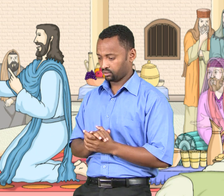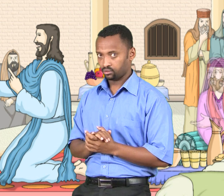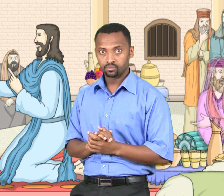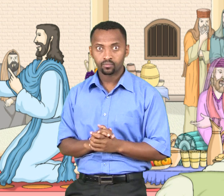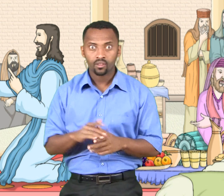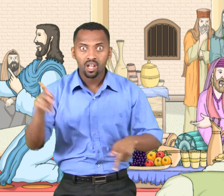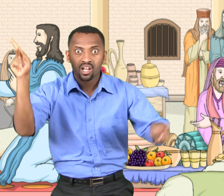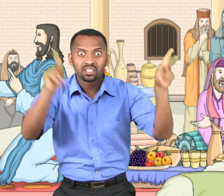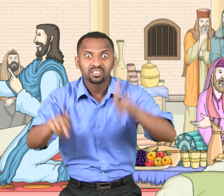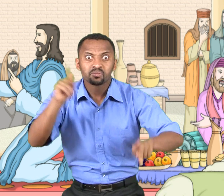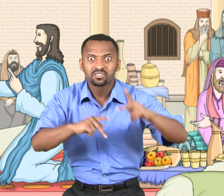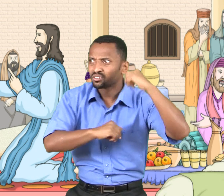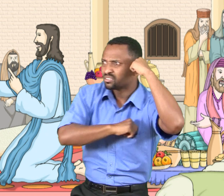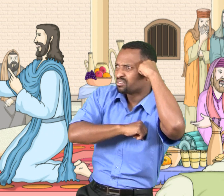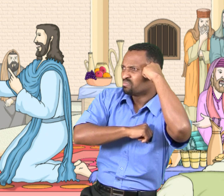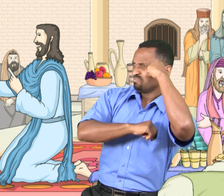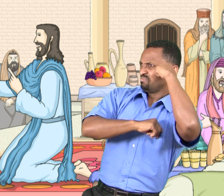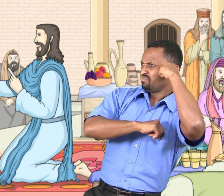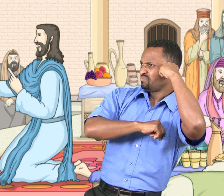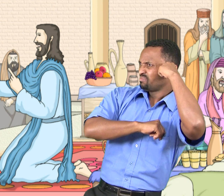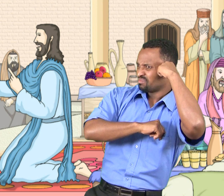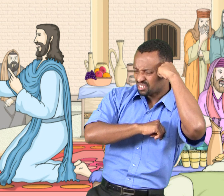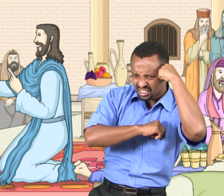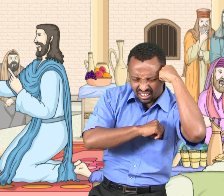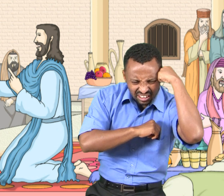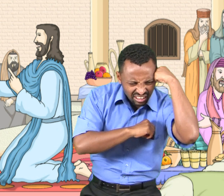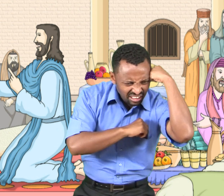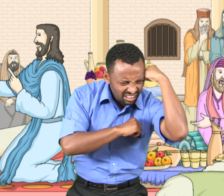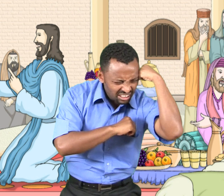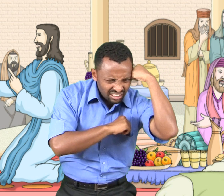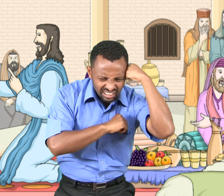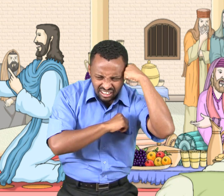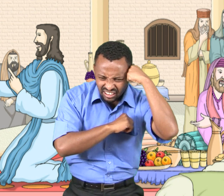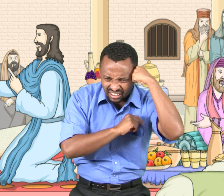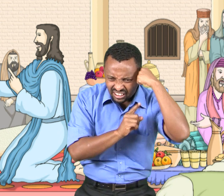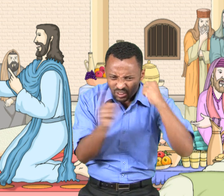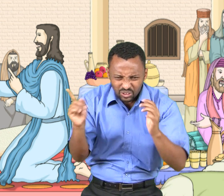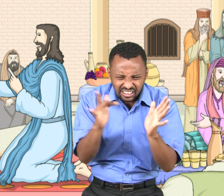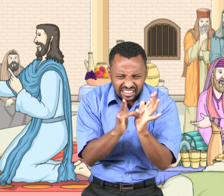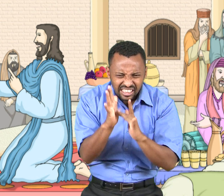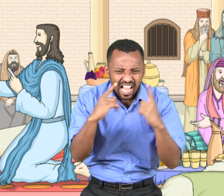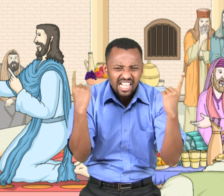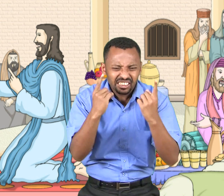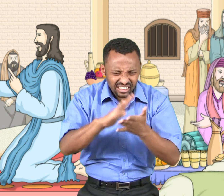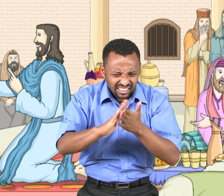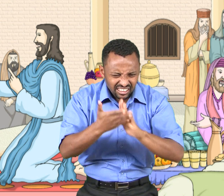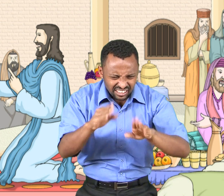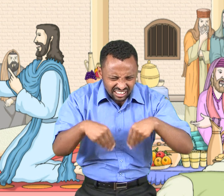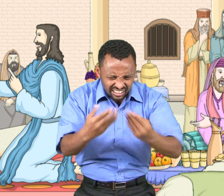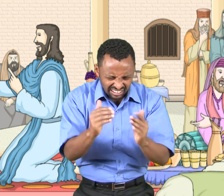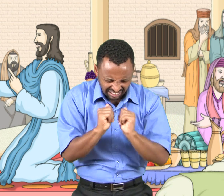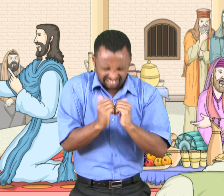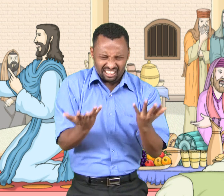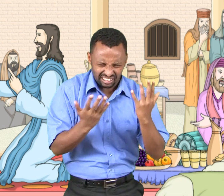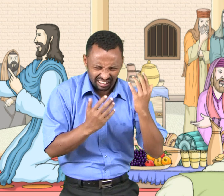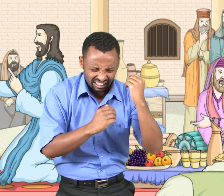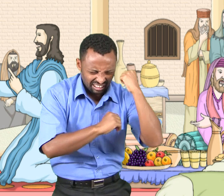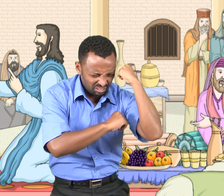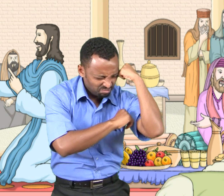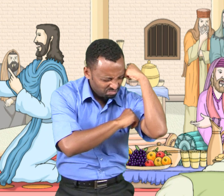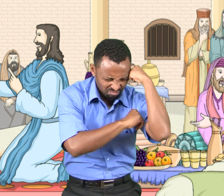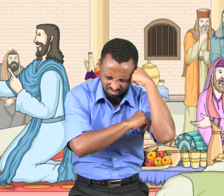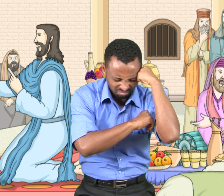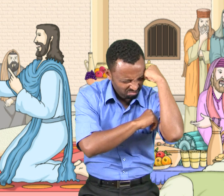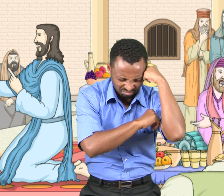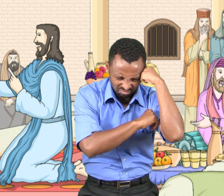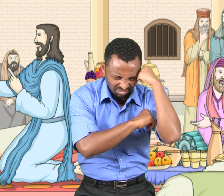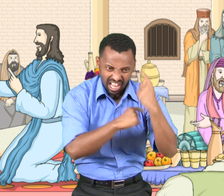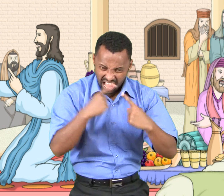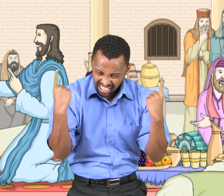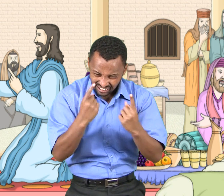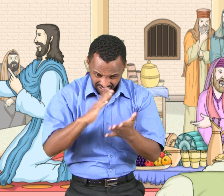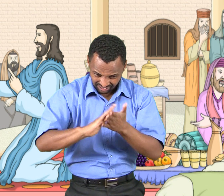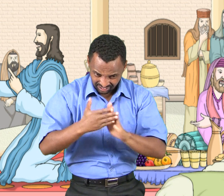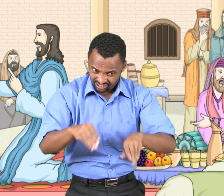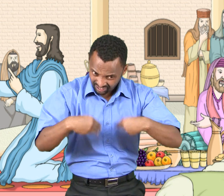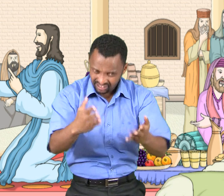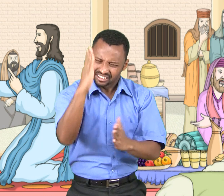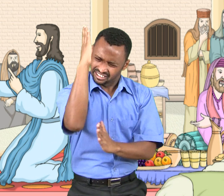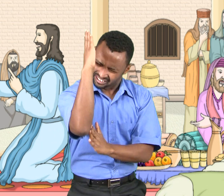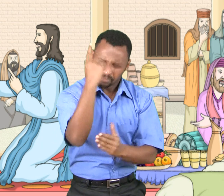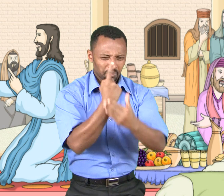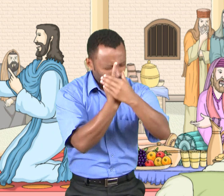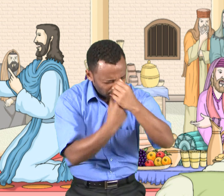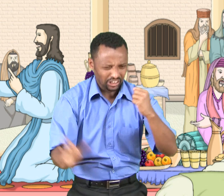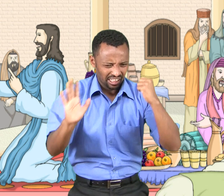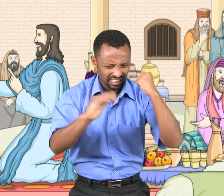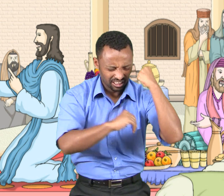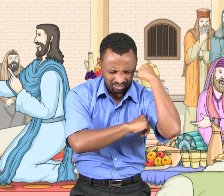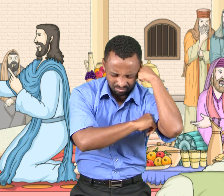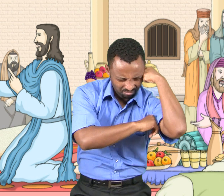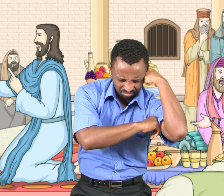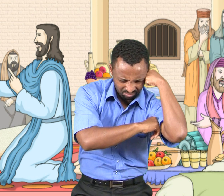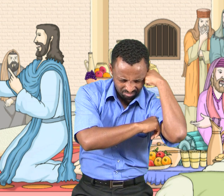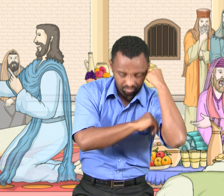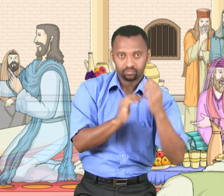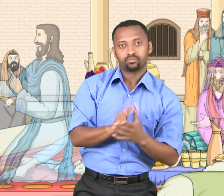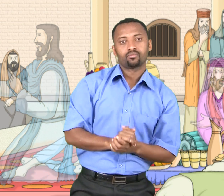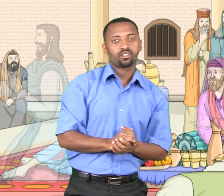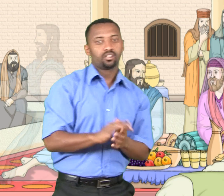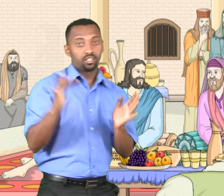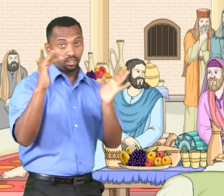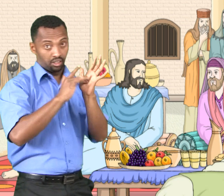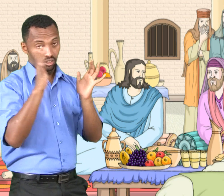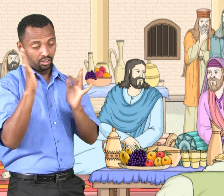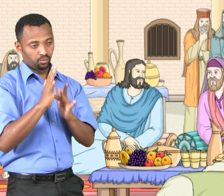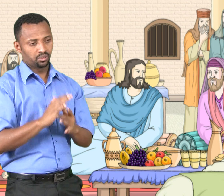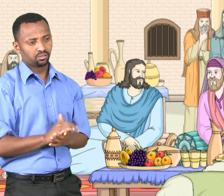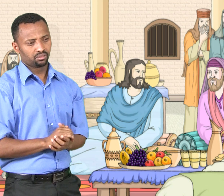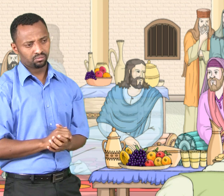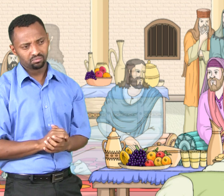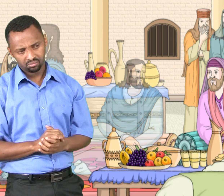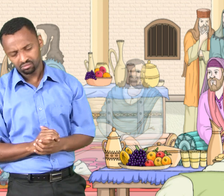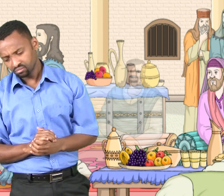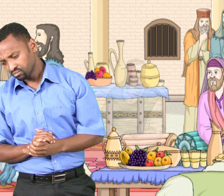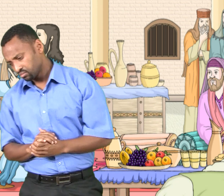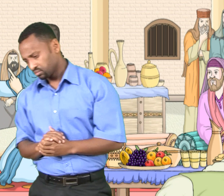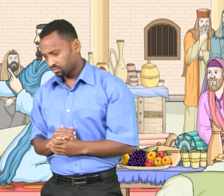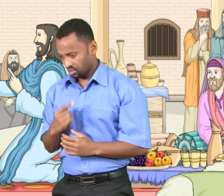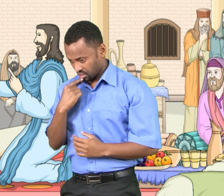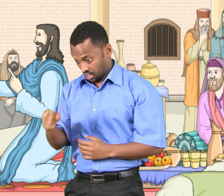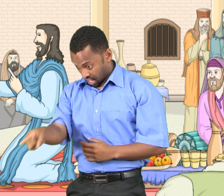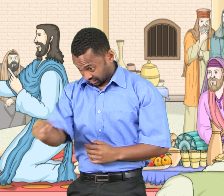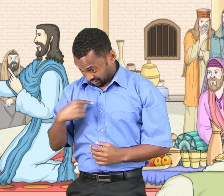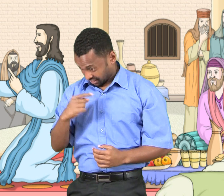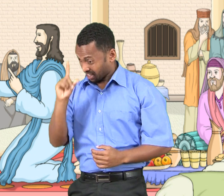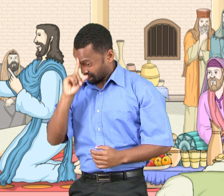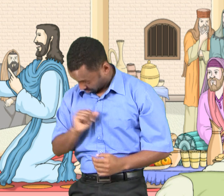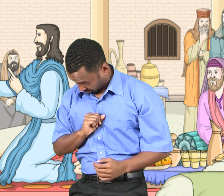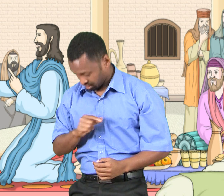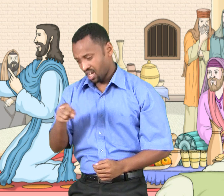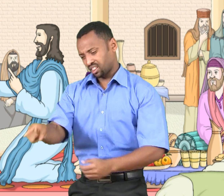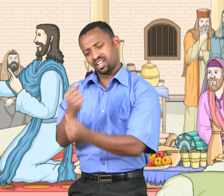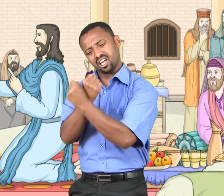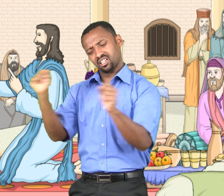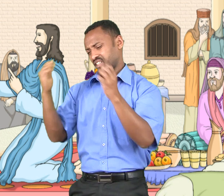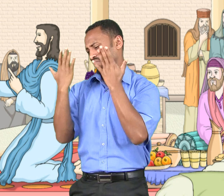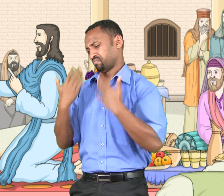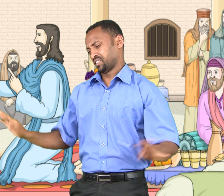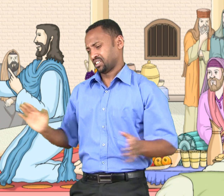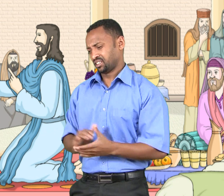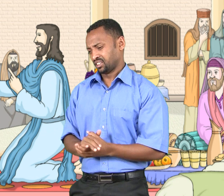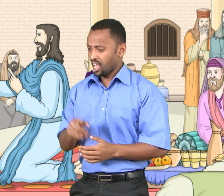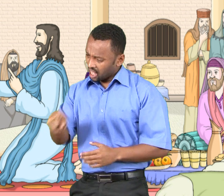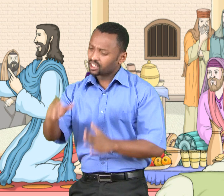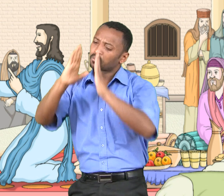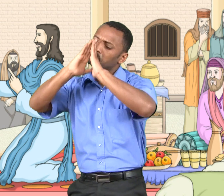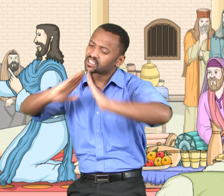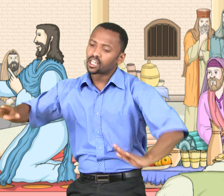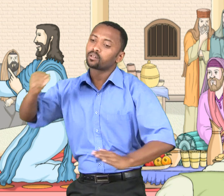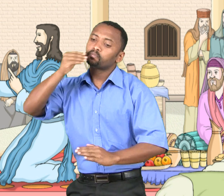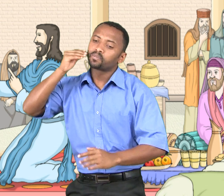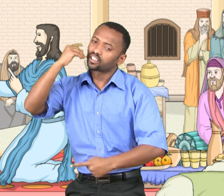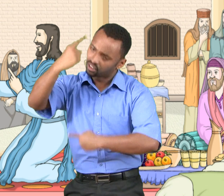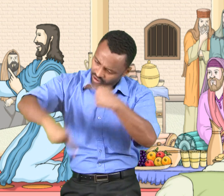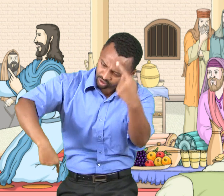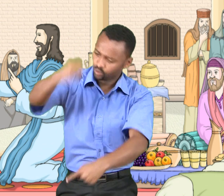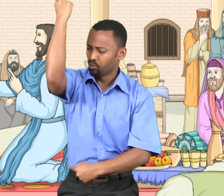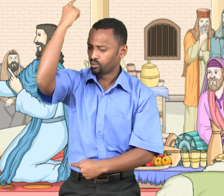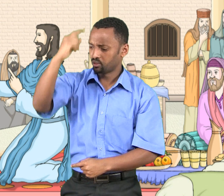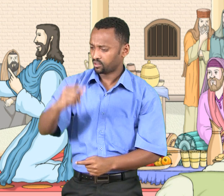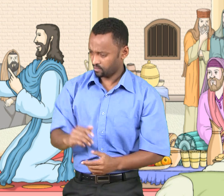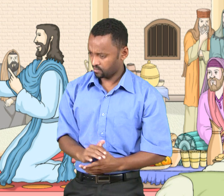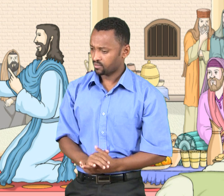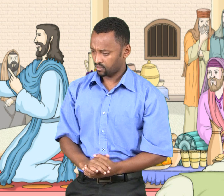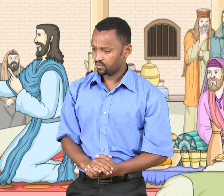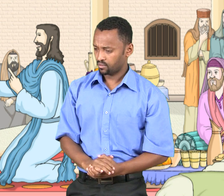But those at the table began to say to themselves, “Who is this who even forgives sins?”